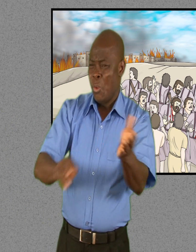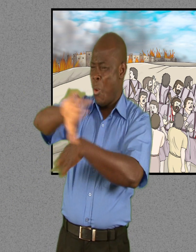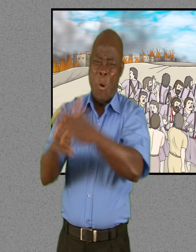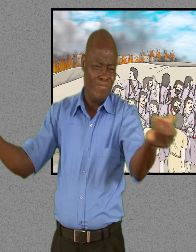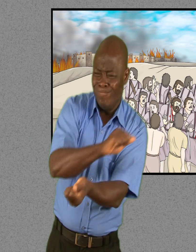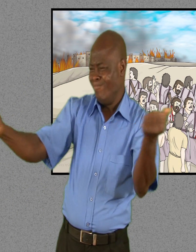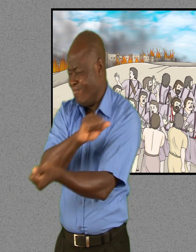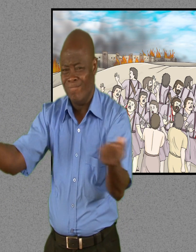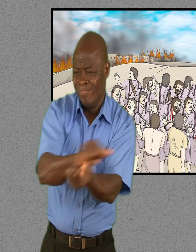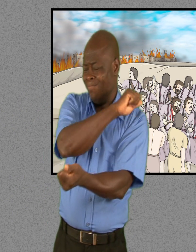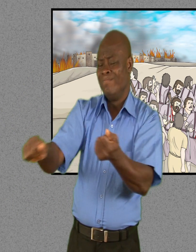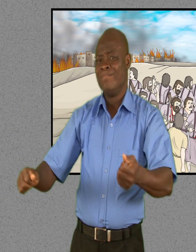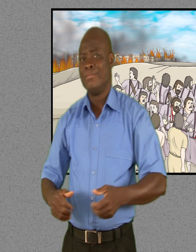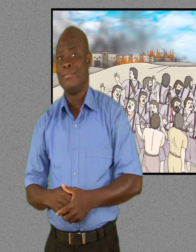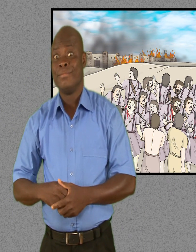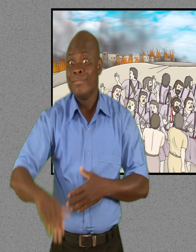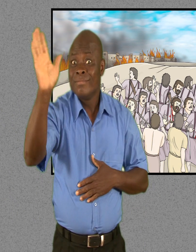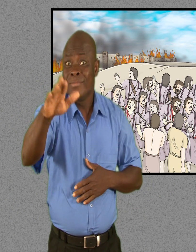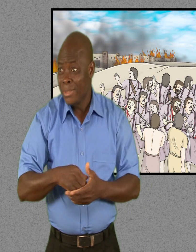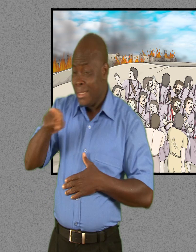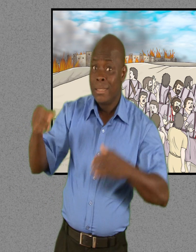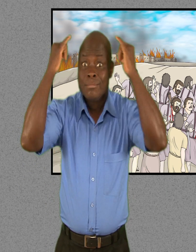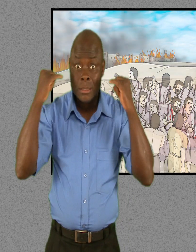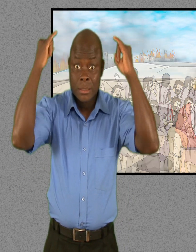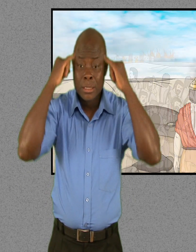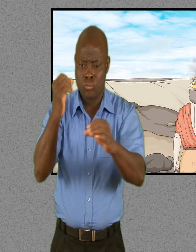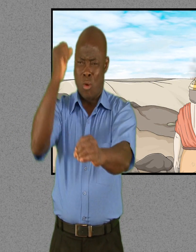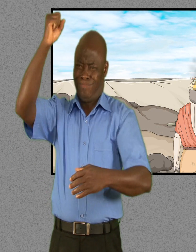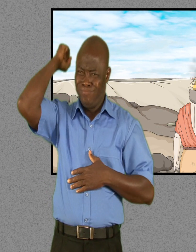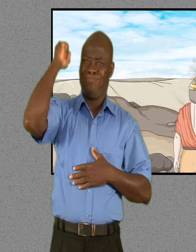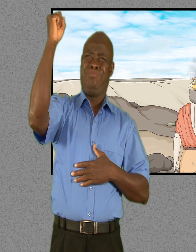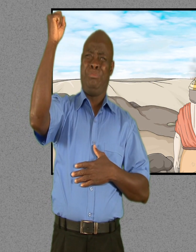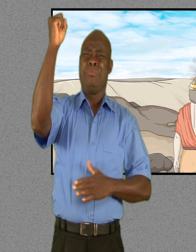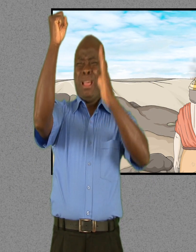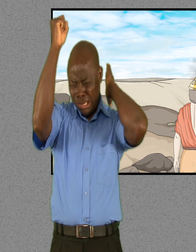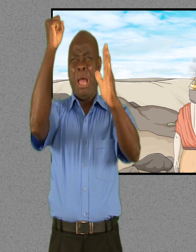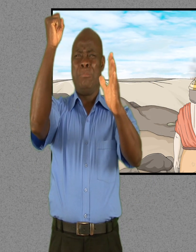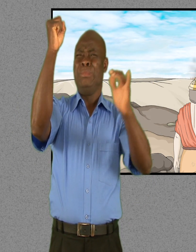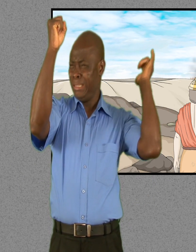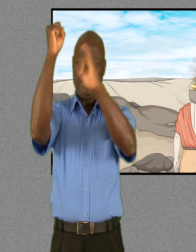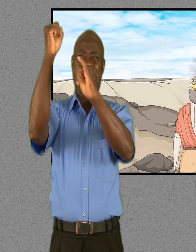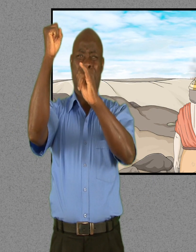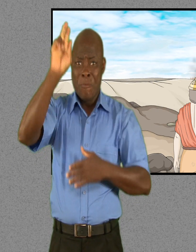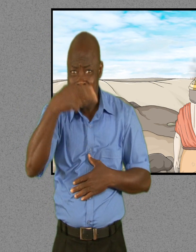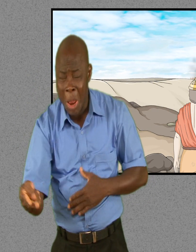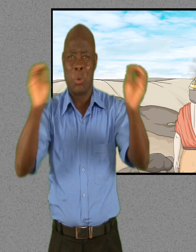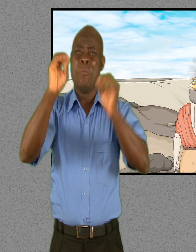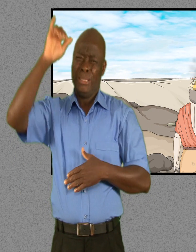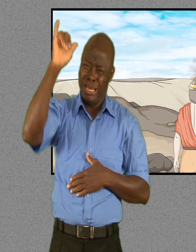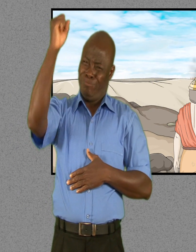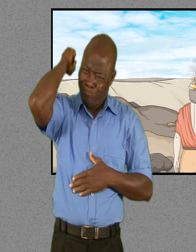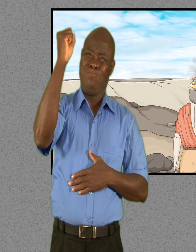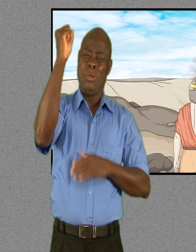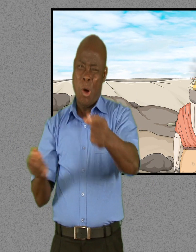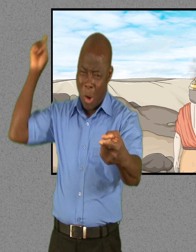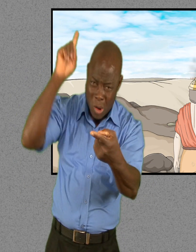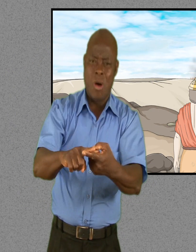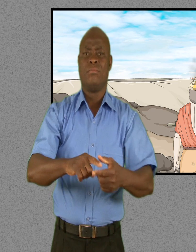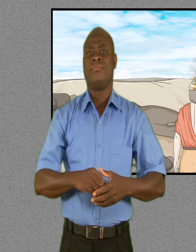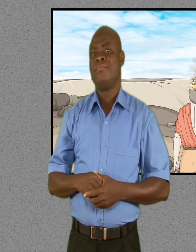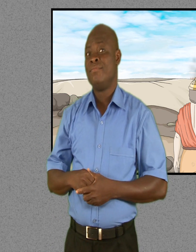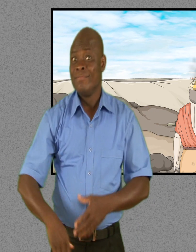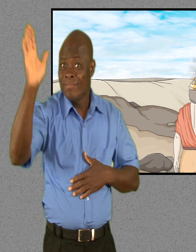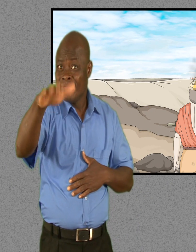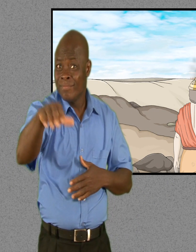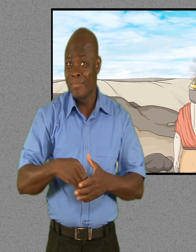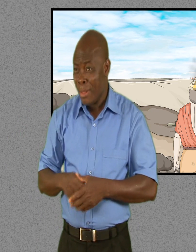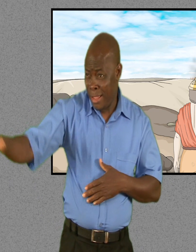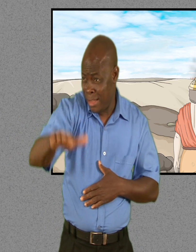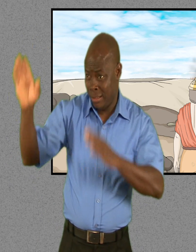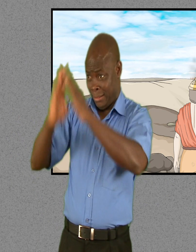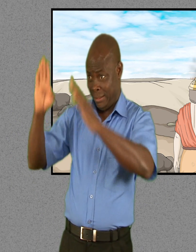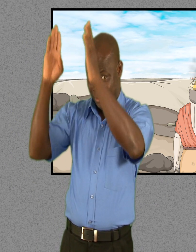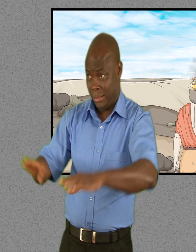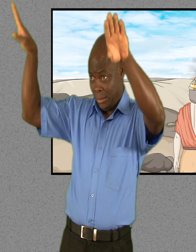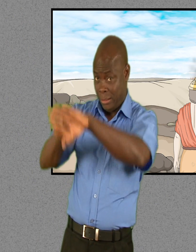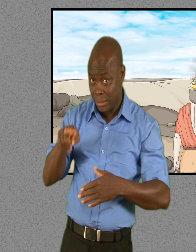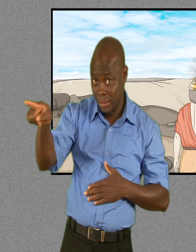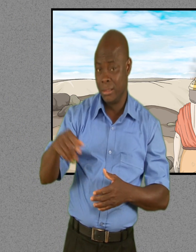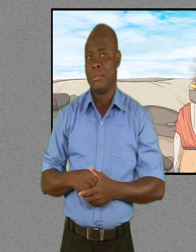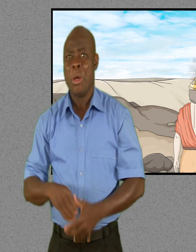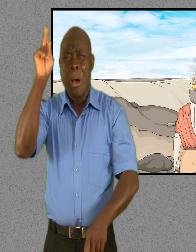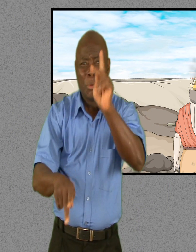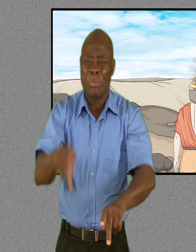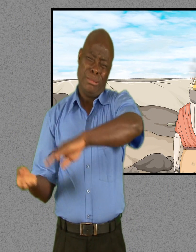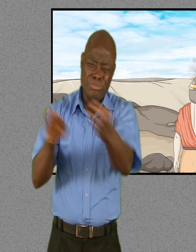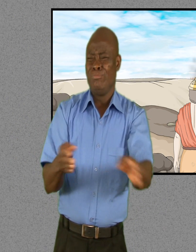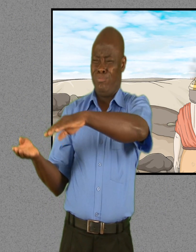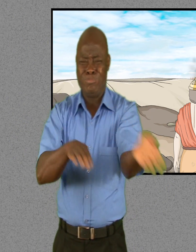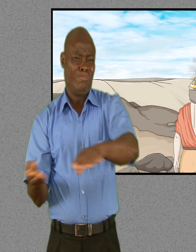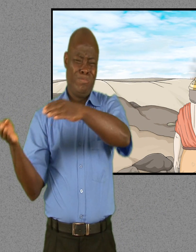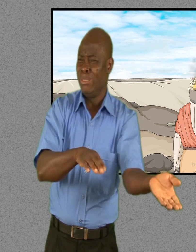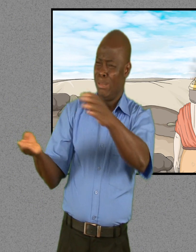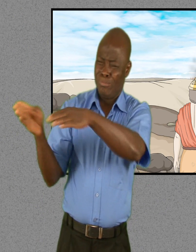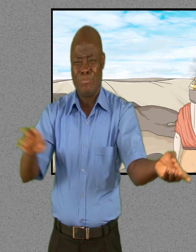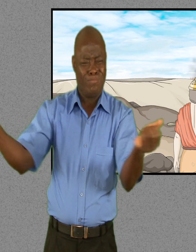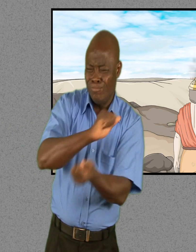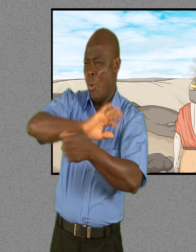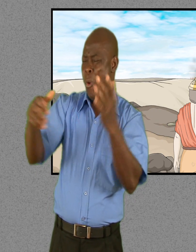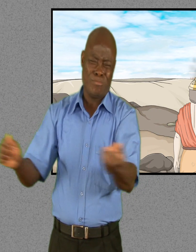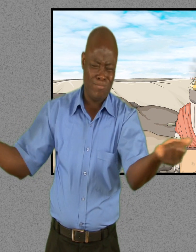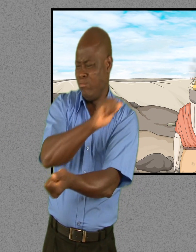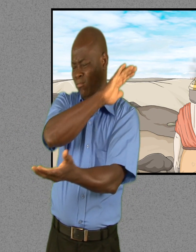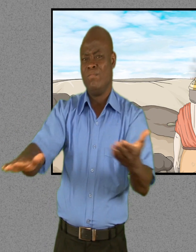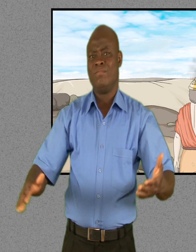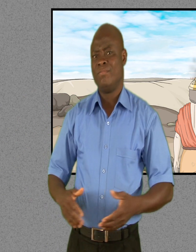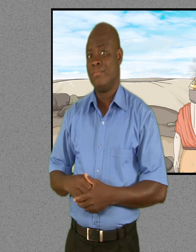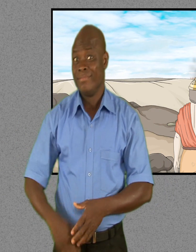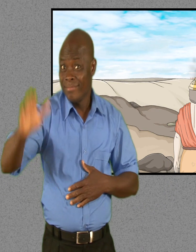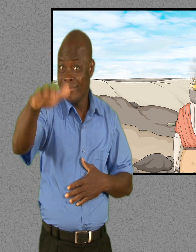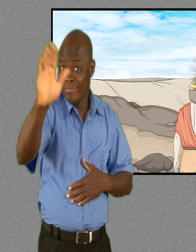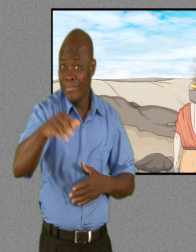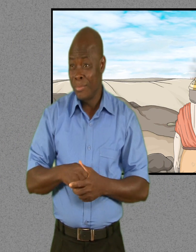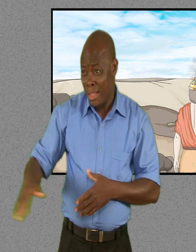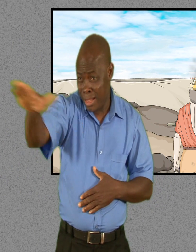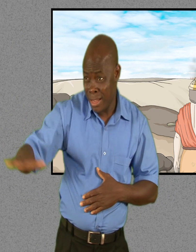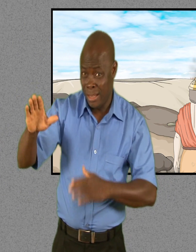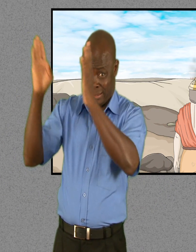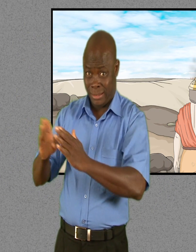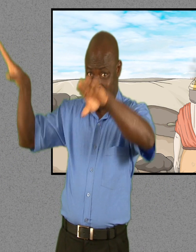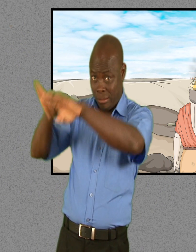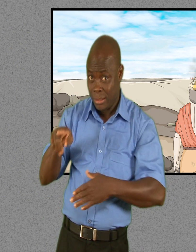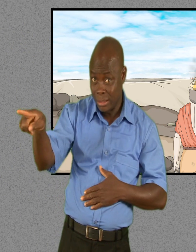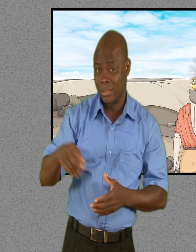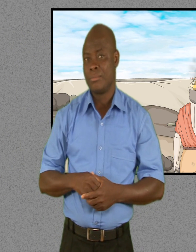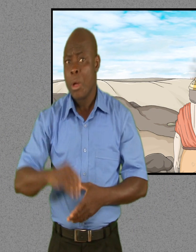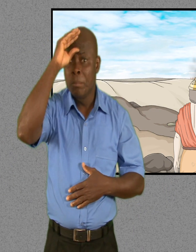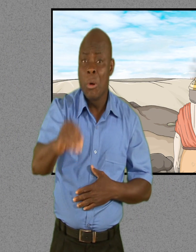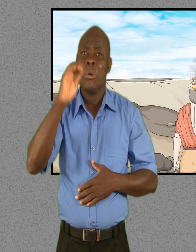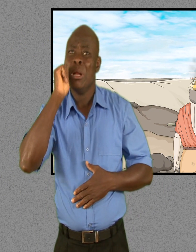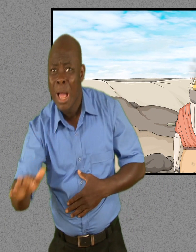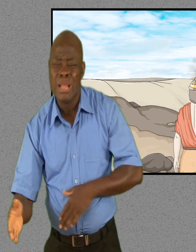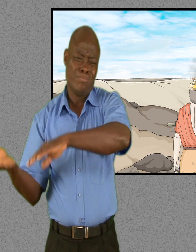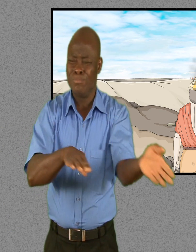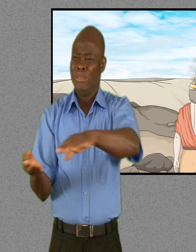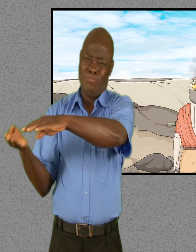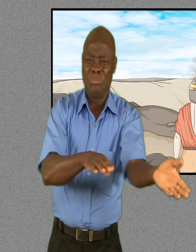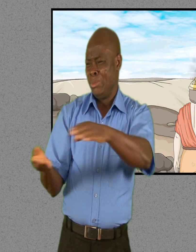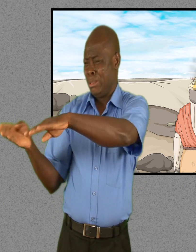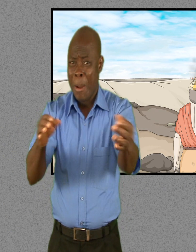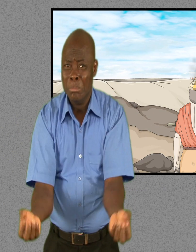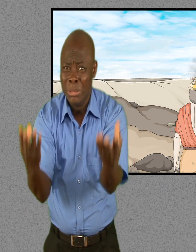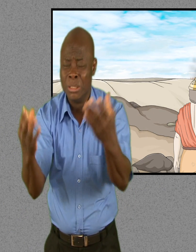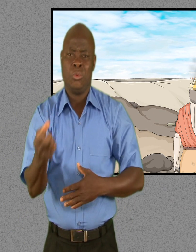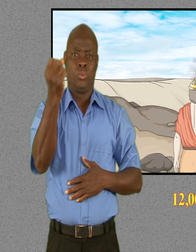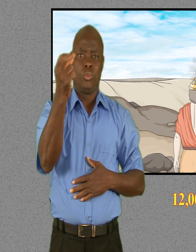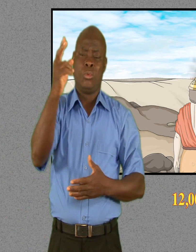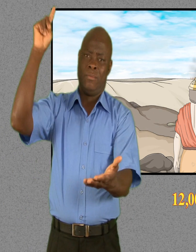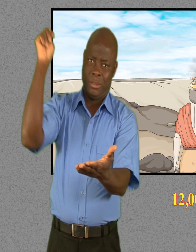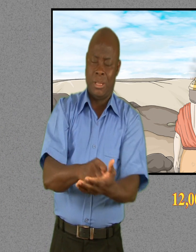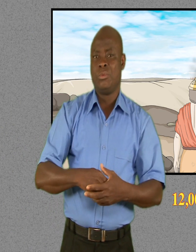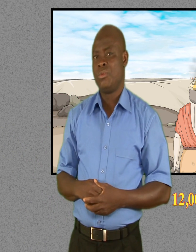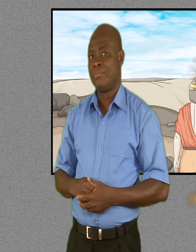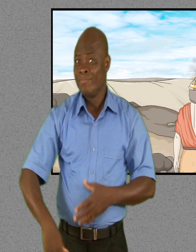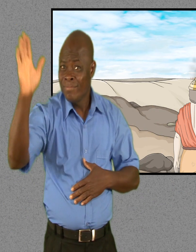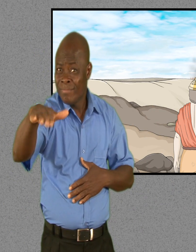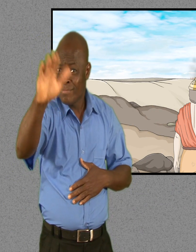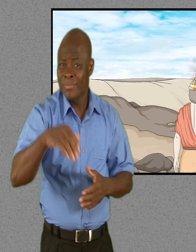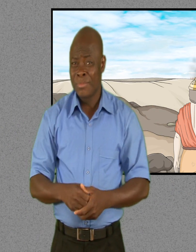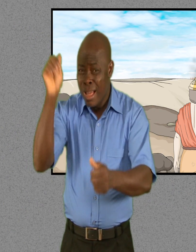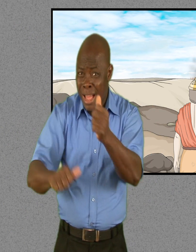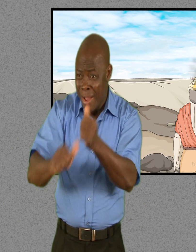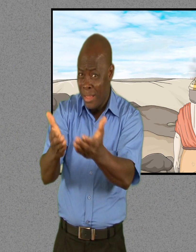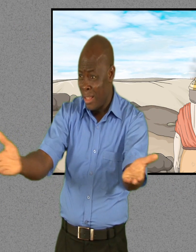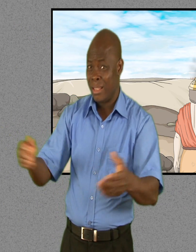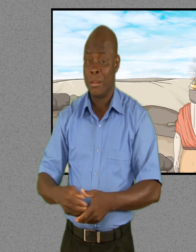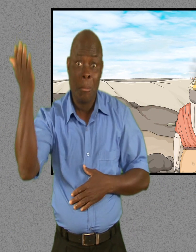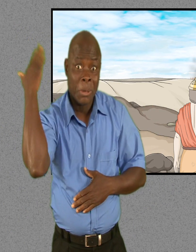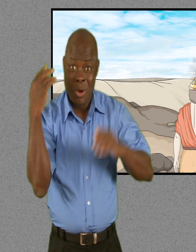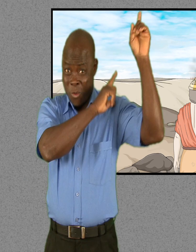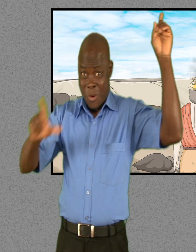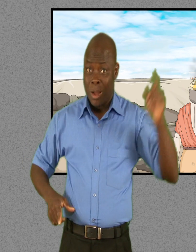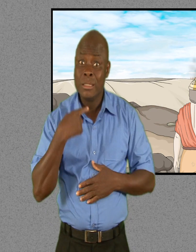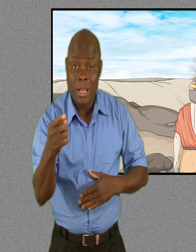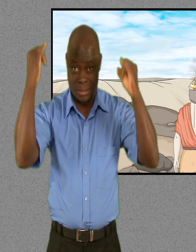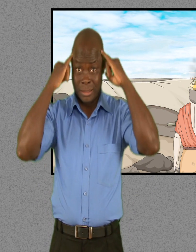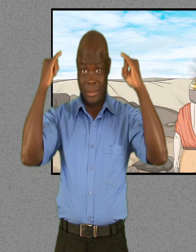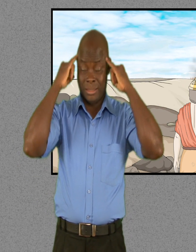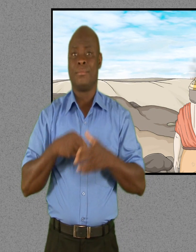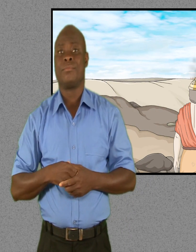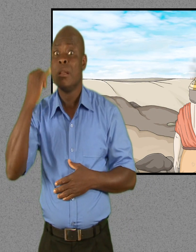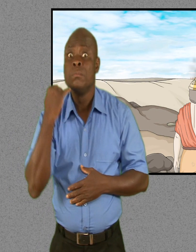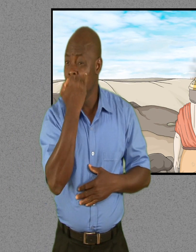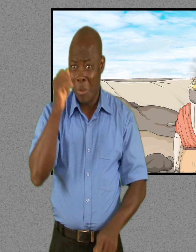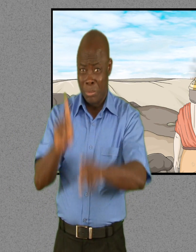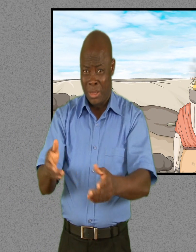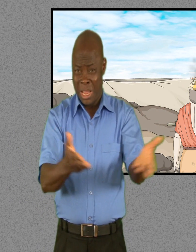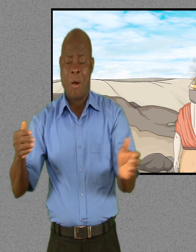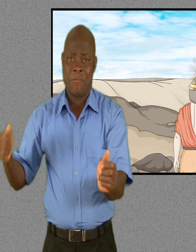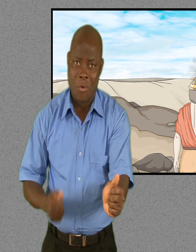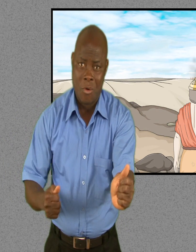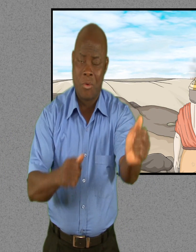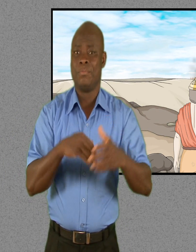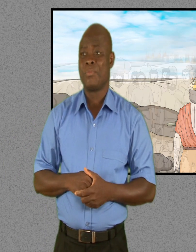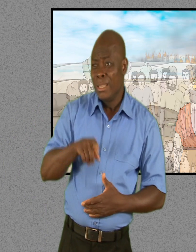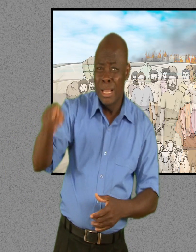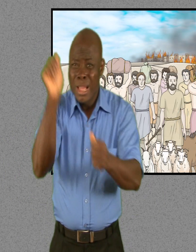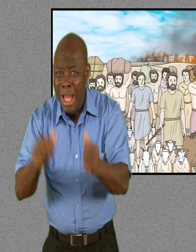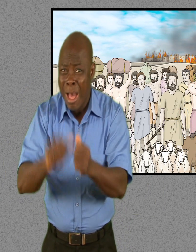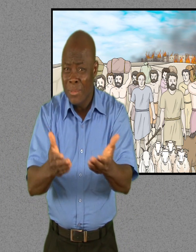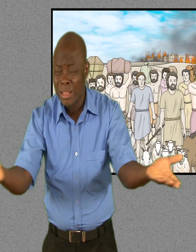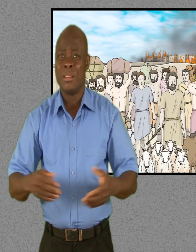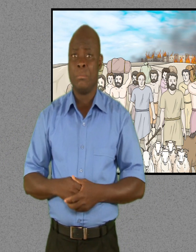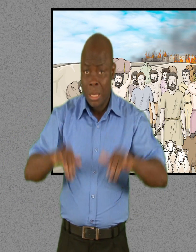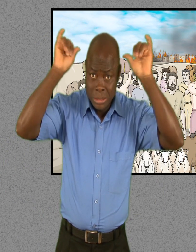Joshua did not draw back the hand that held his battle lance until he had devoted to destruction all who lived in Ai.